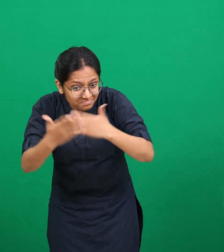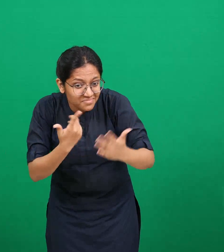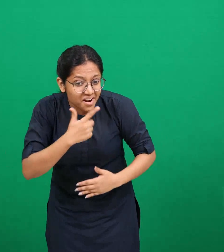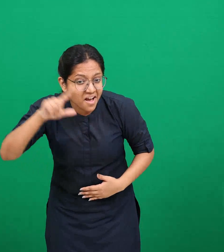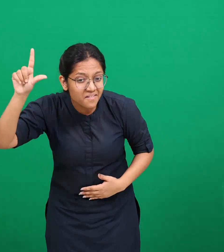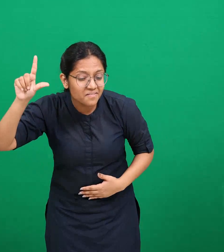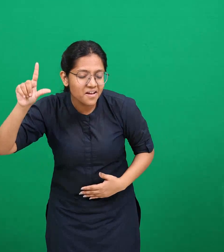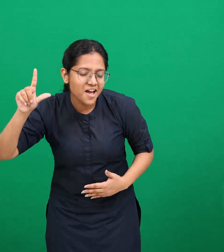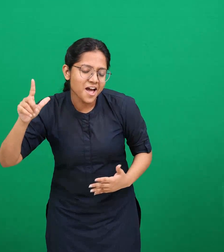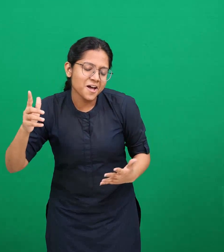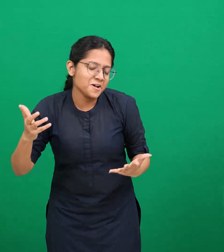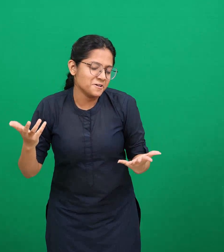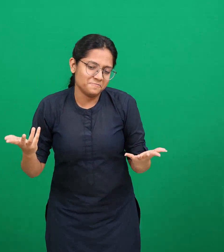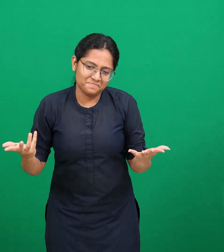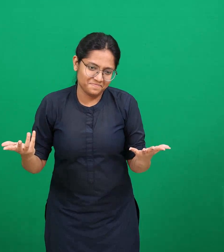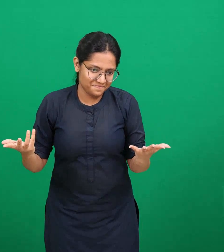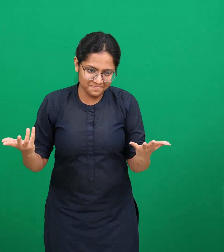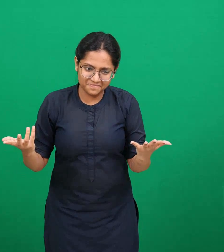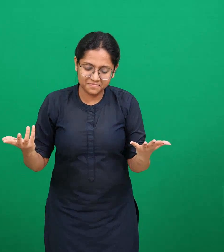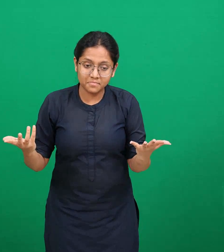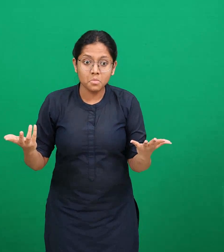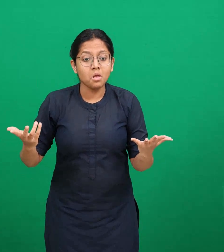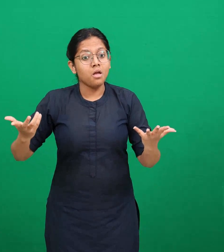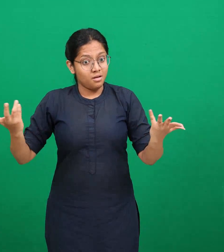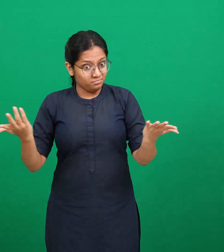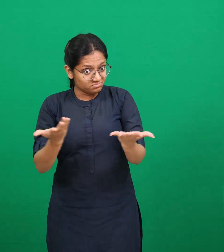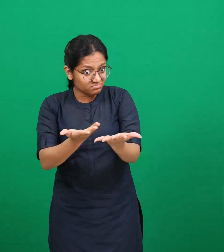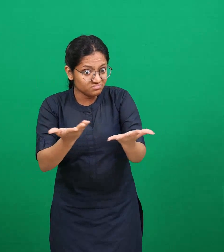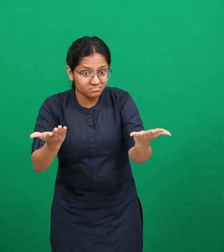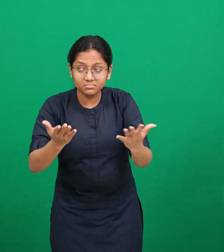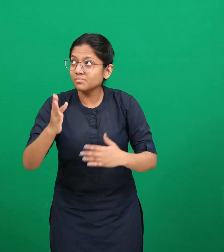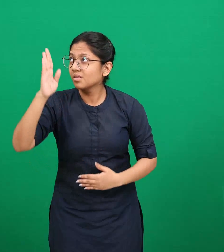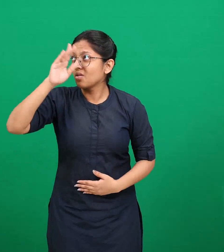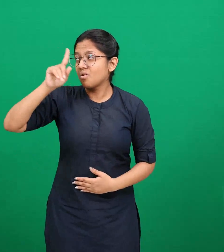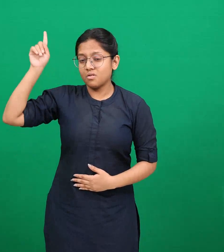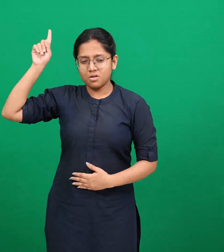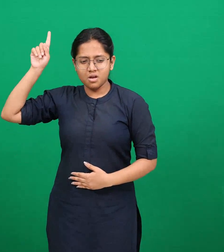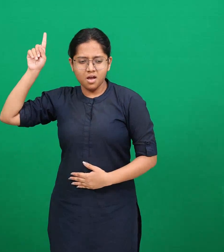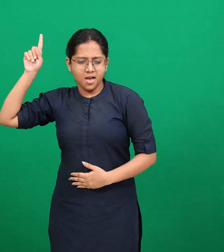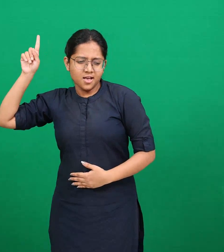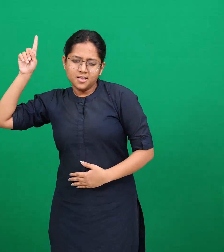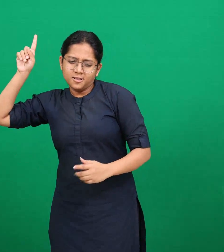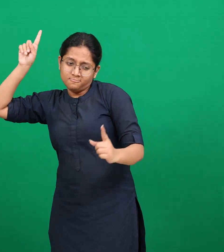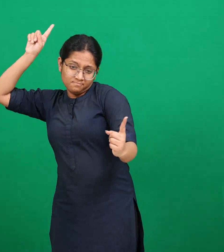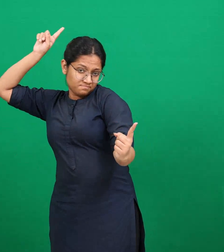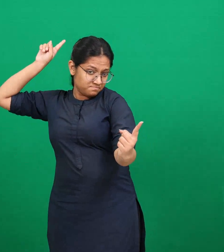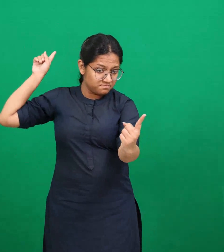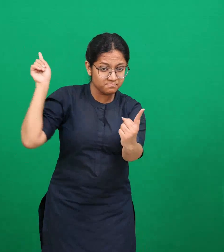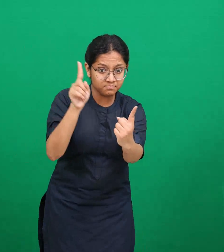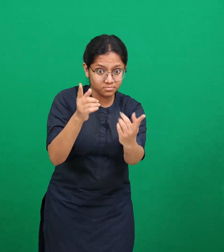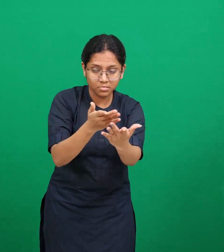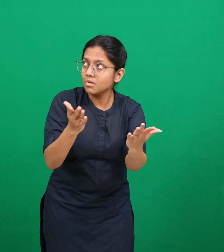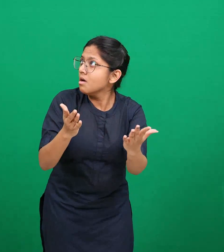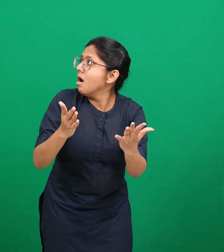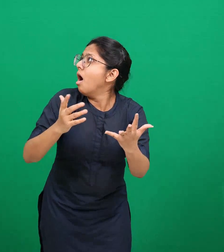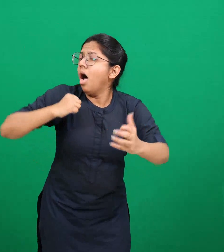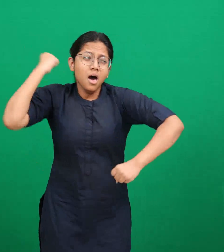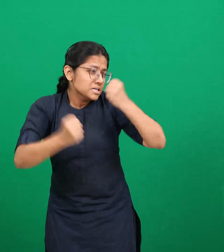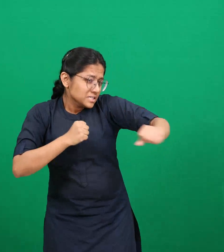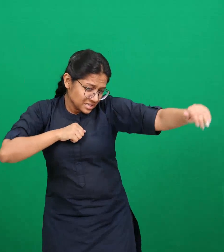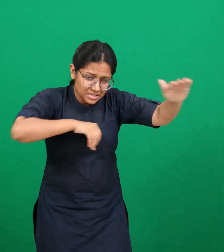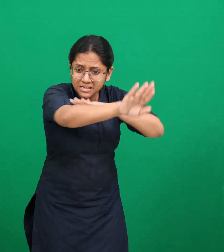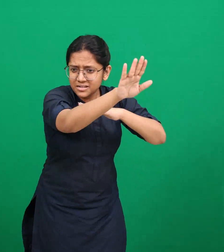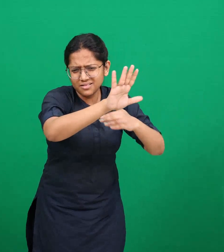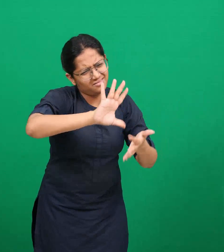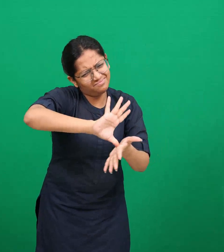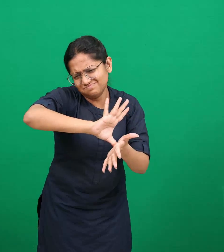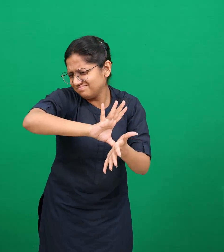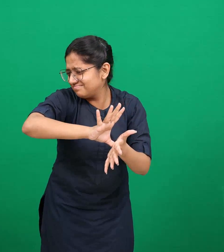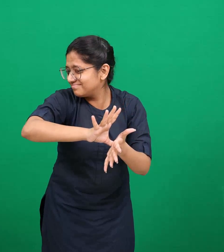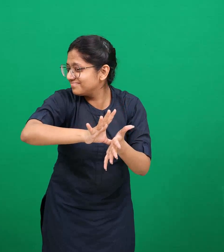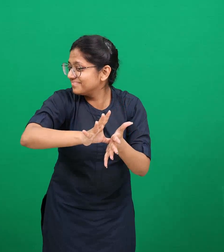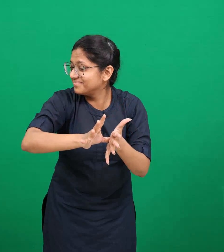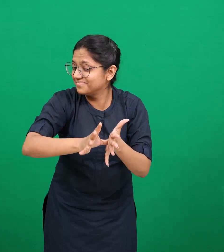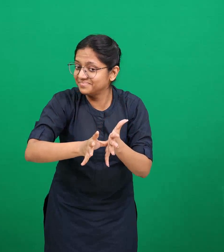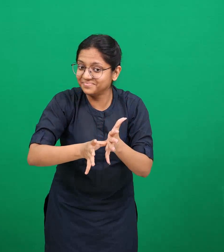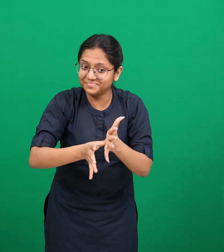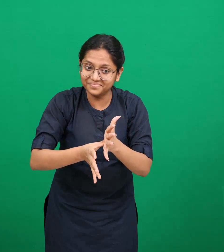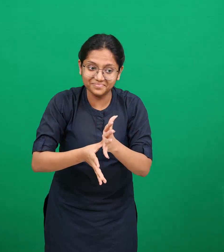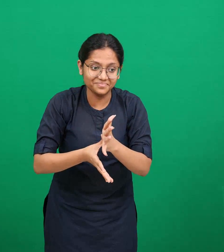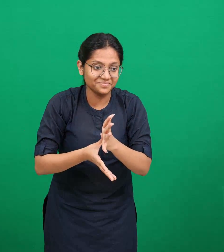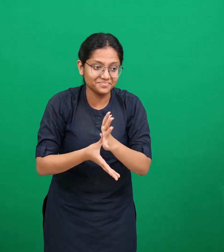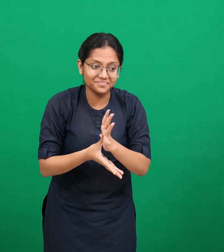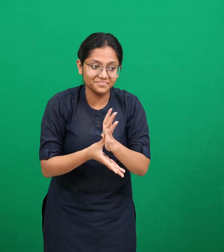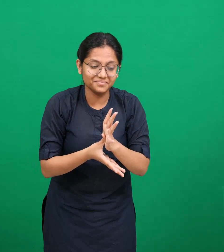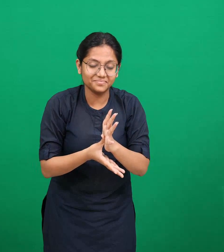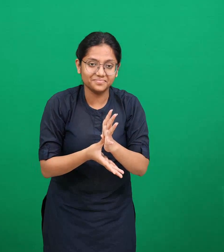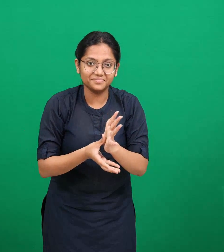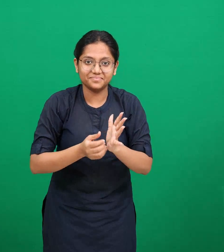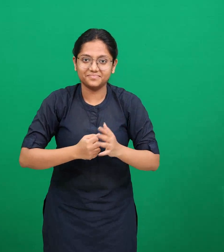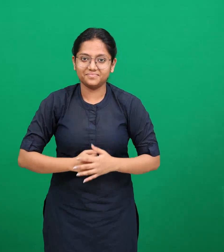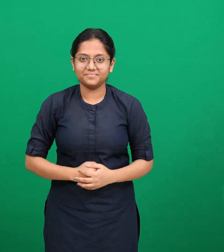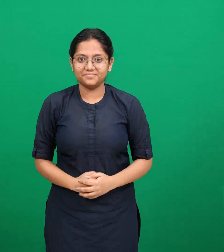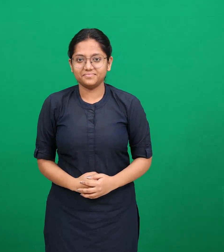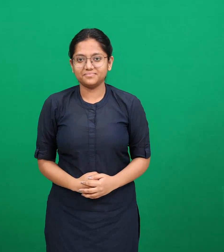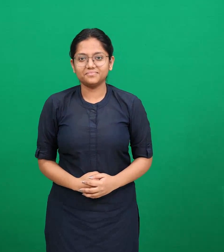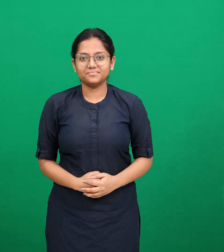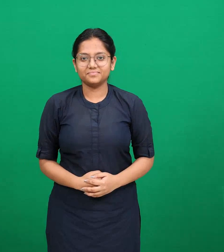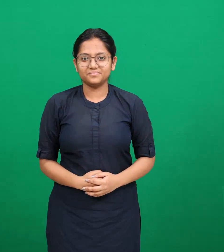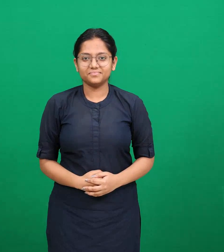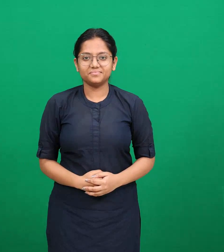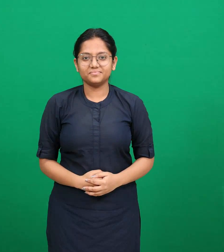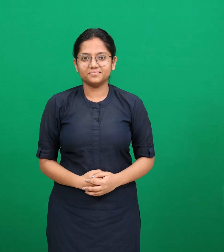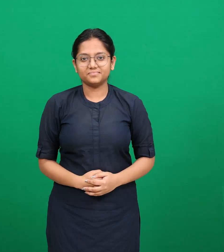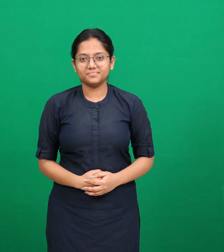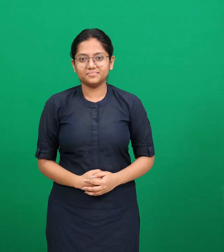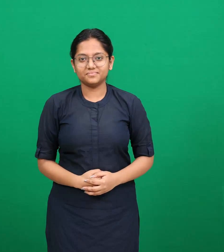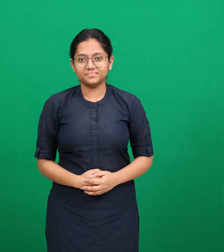Instead, the wrath of God remains on him."